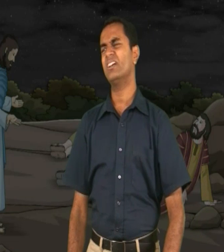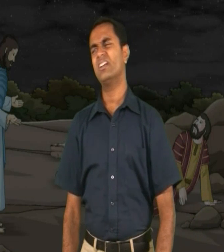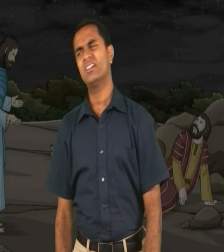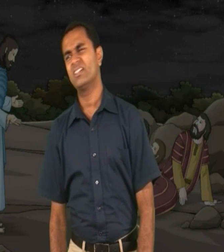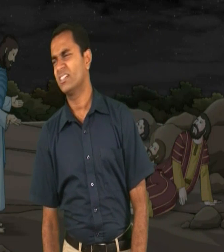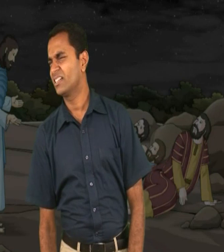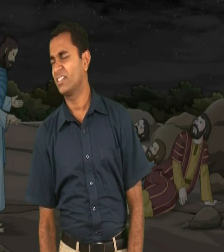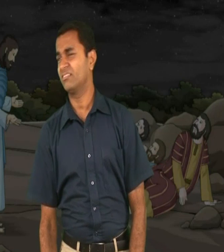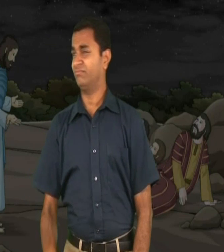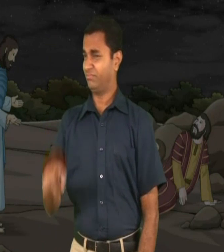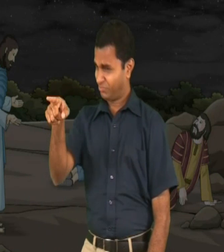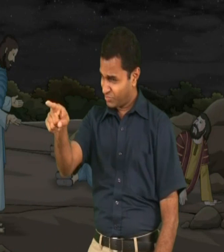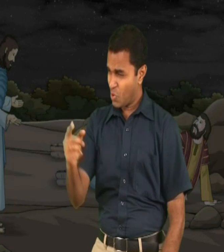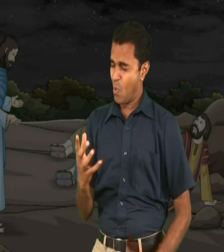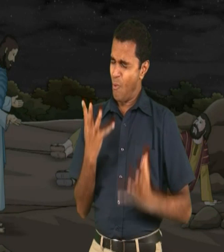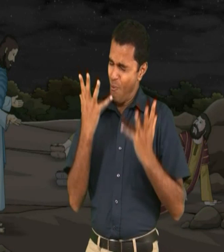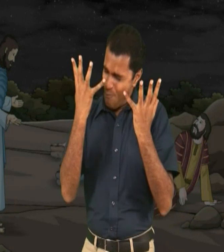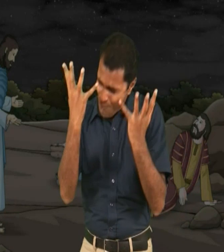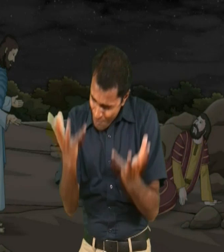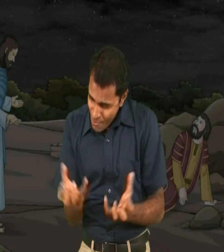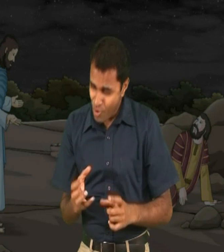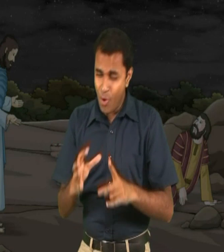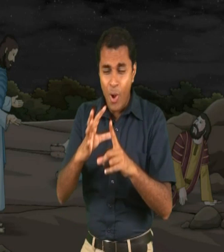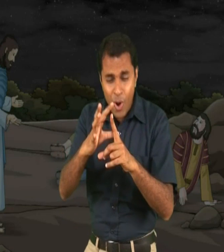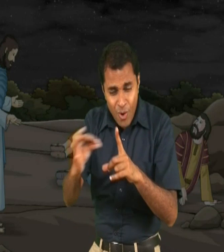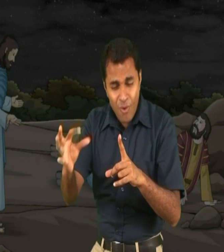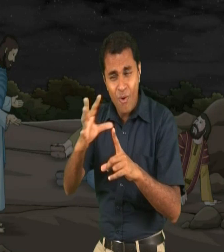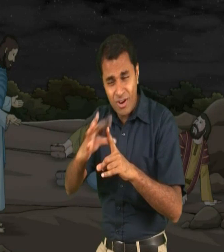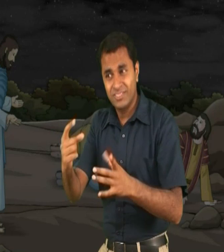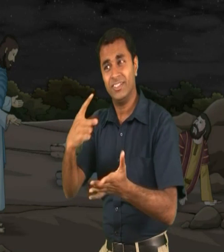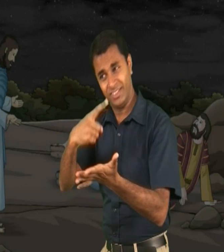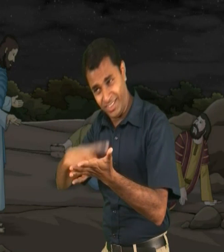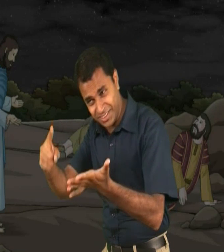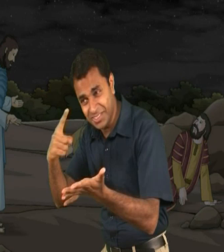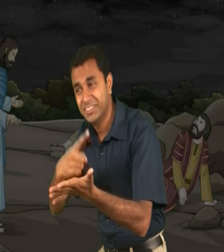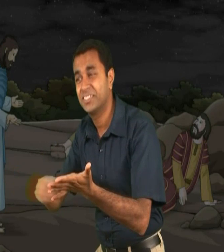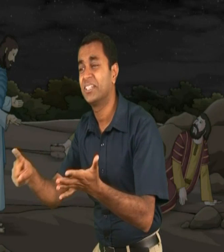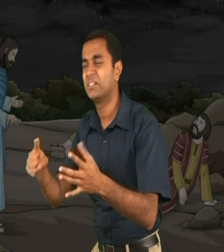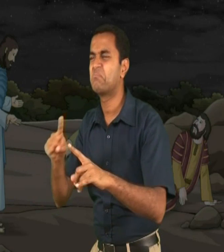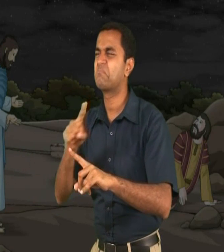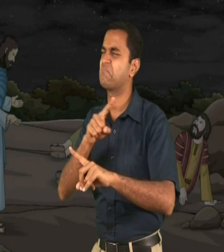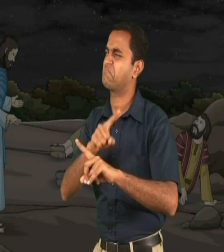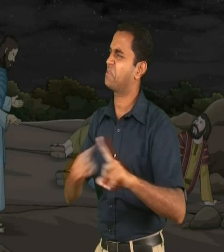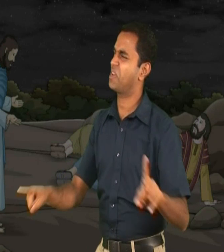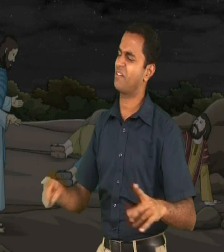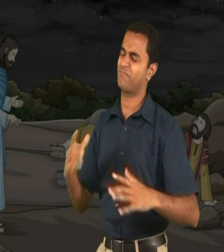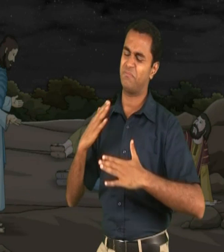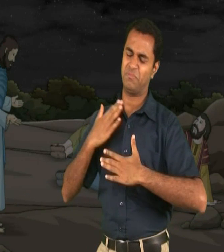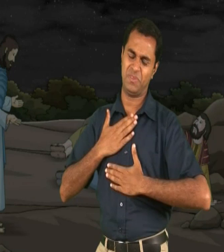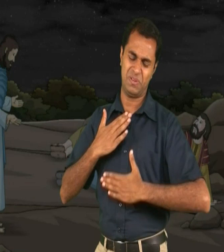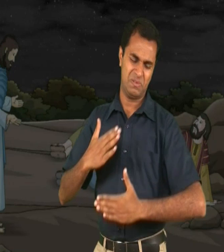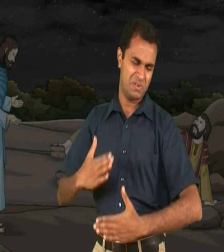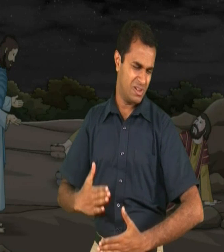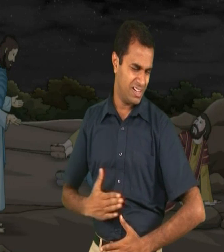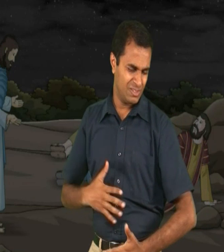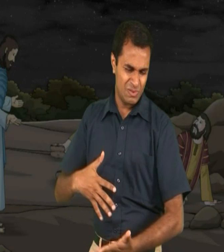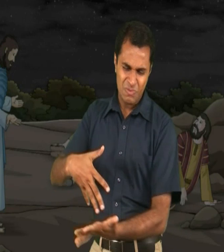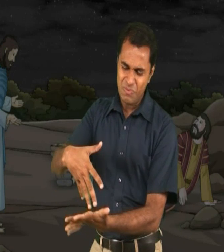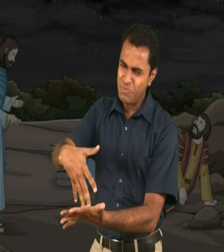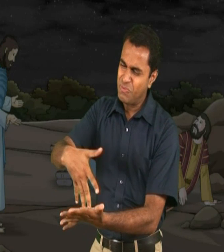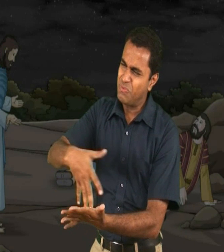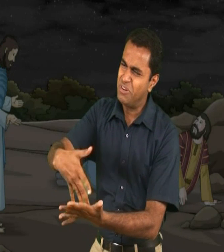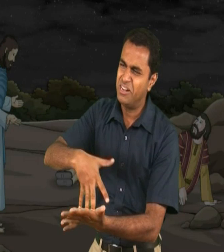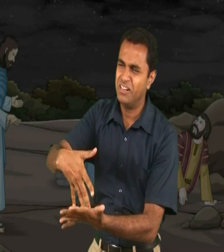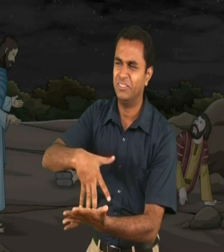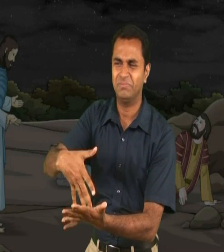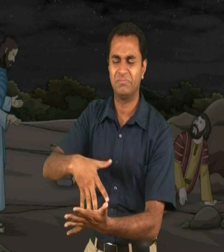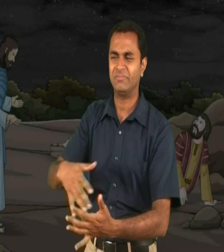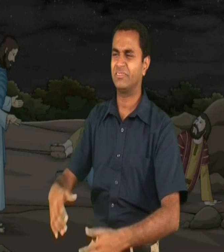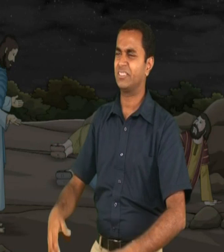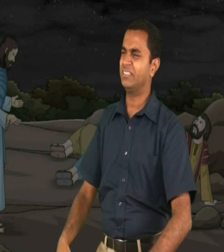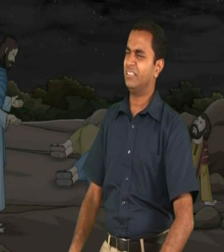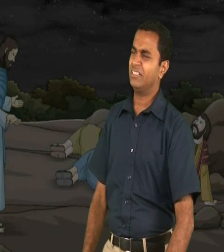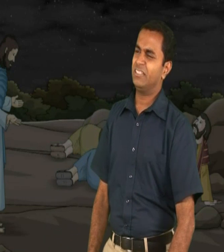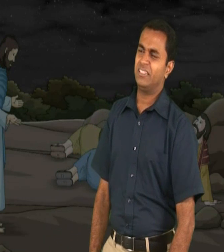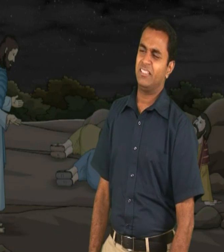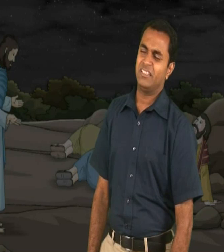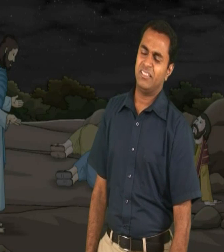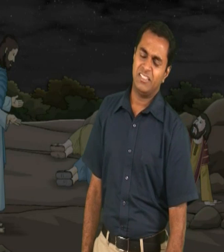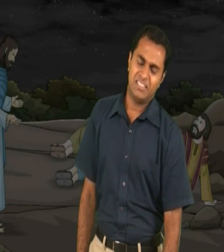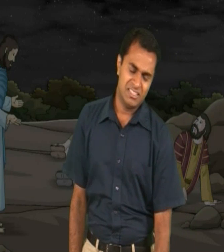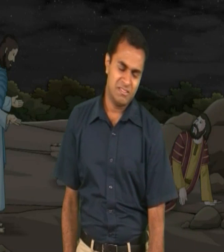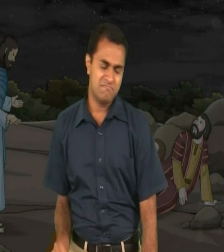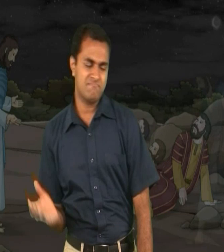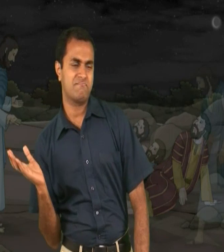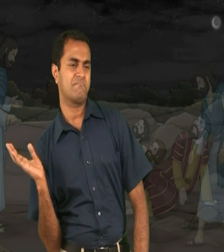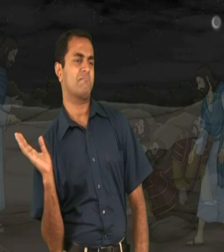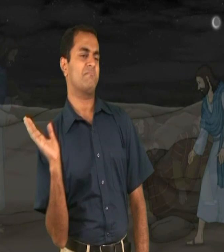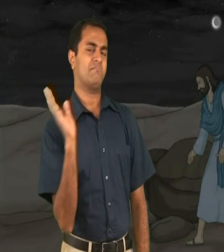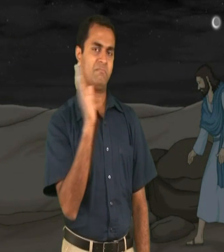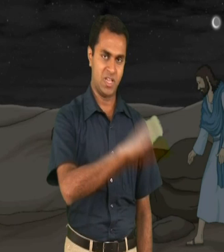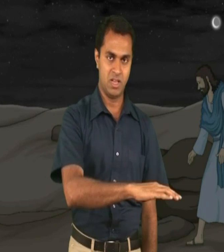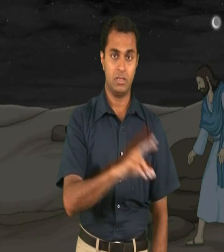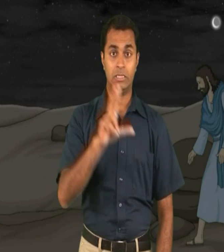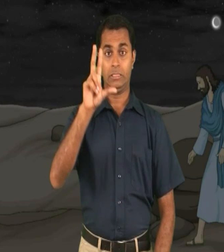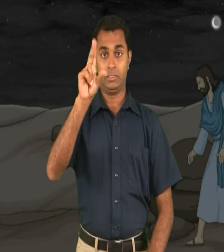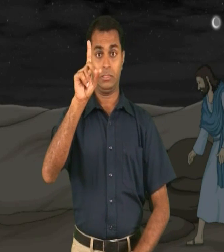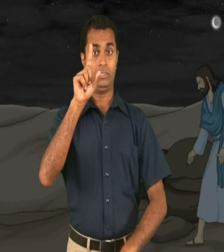For the spirit is willing, but the body is weak.”